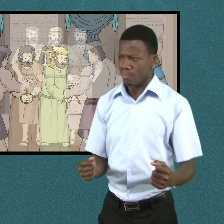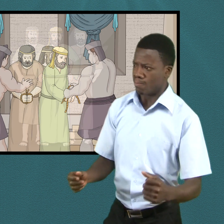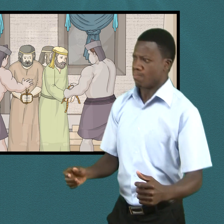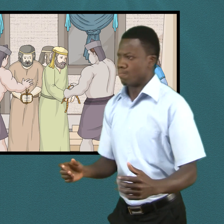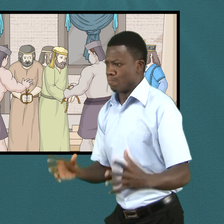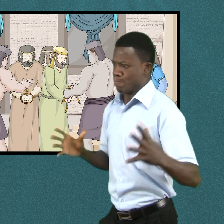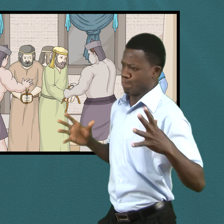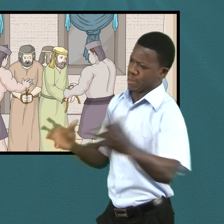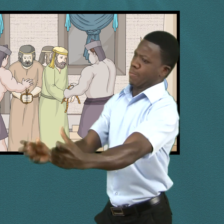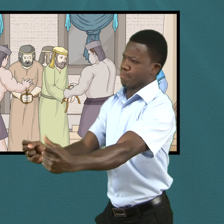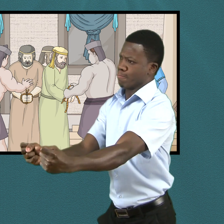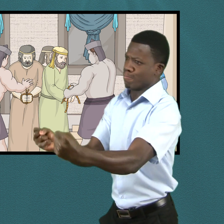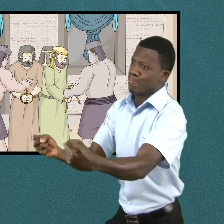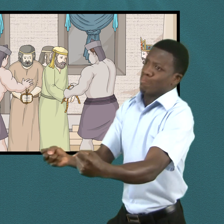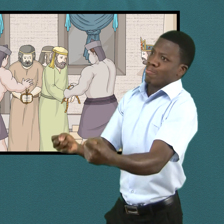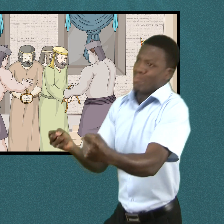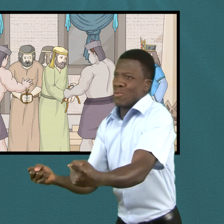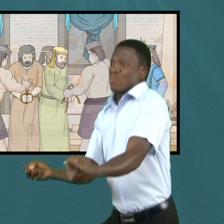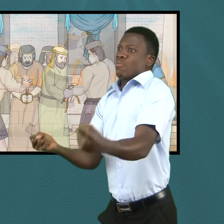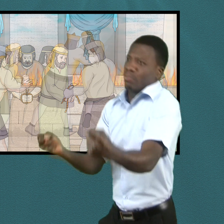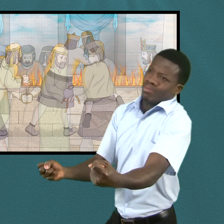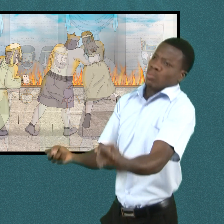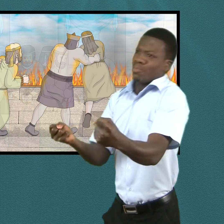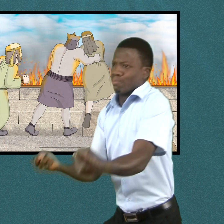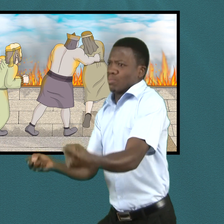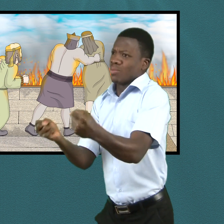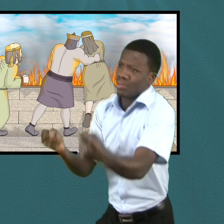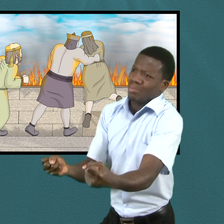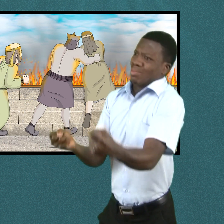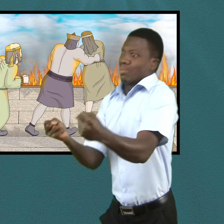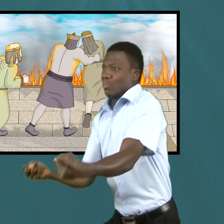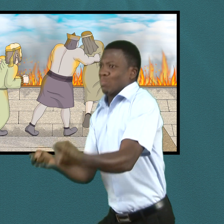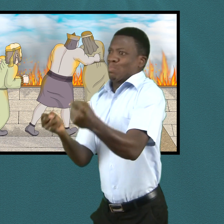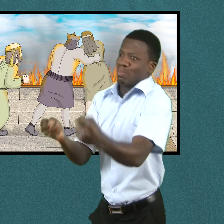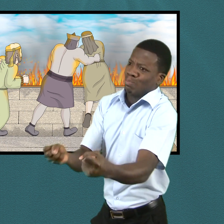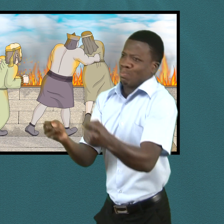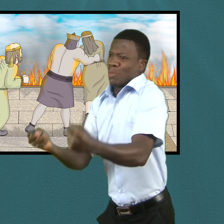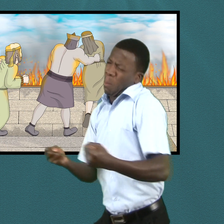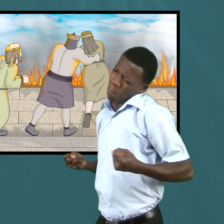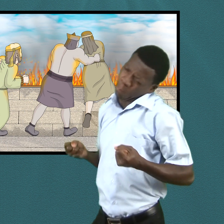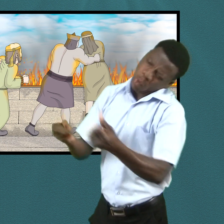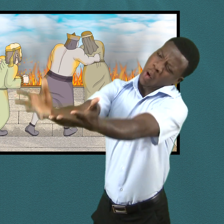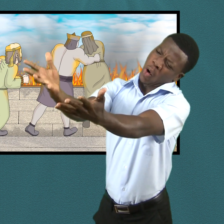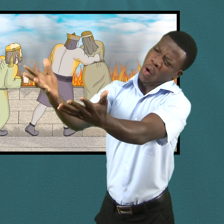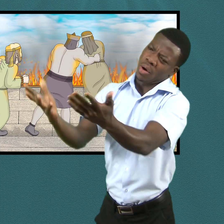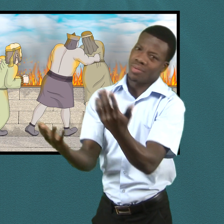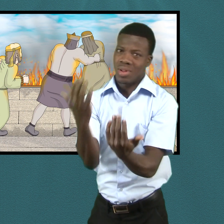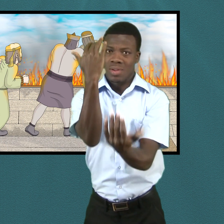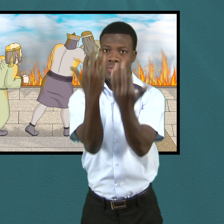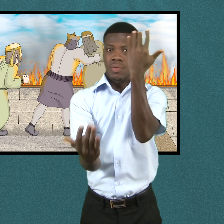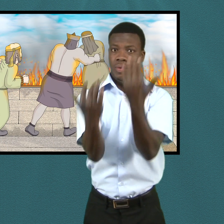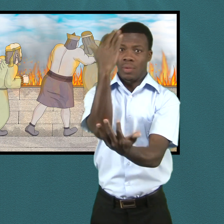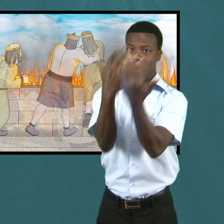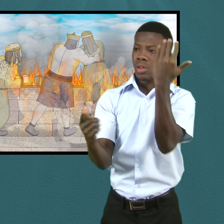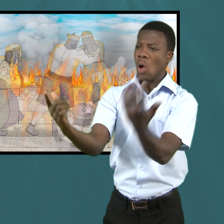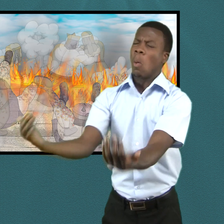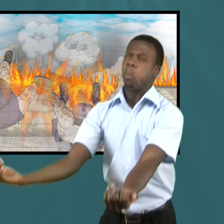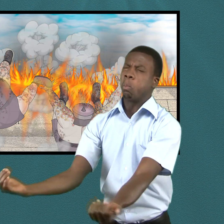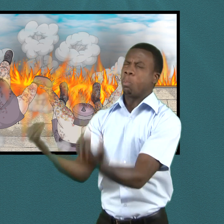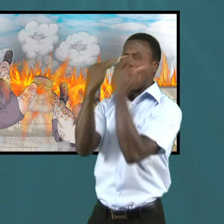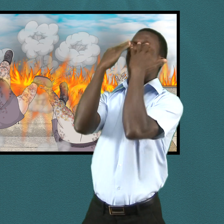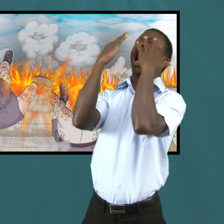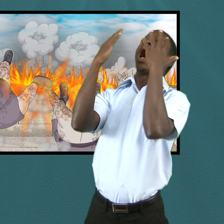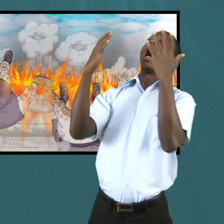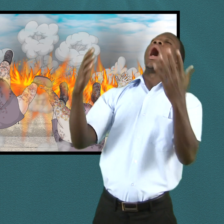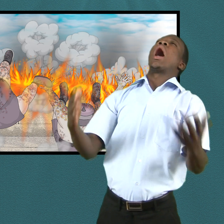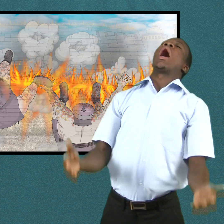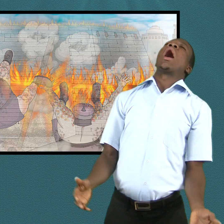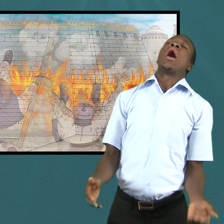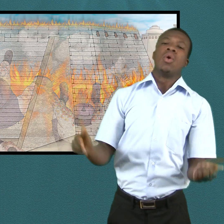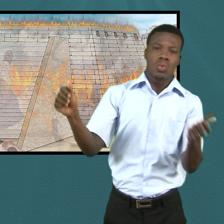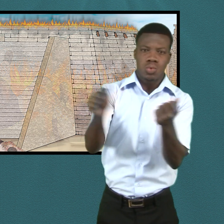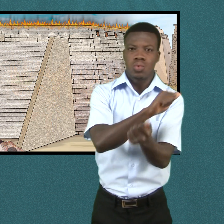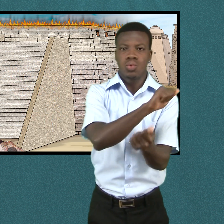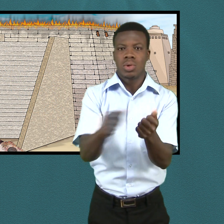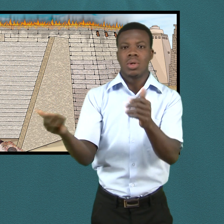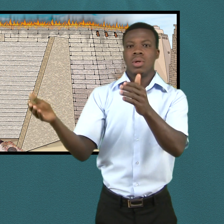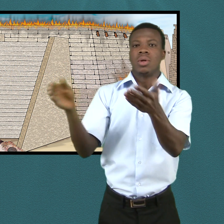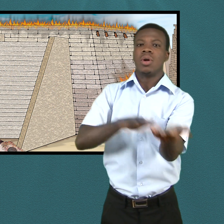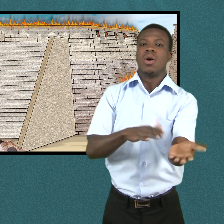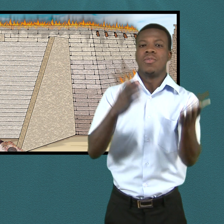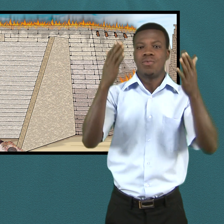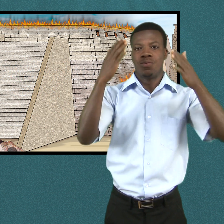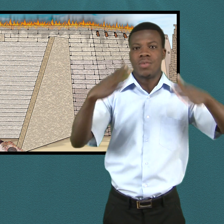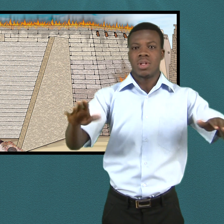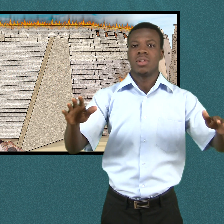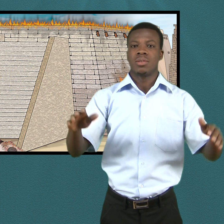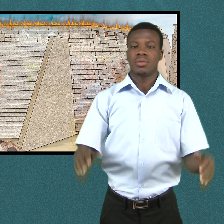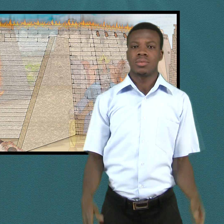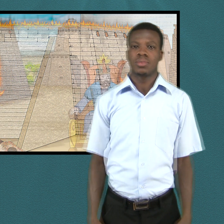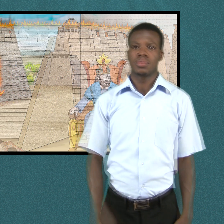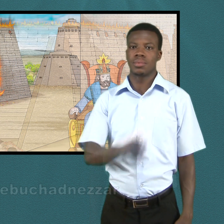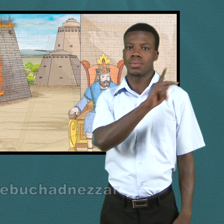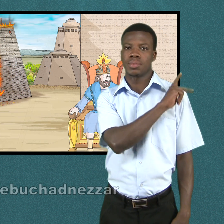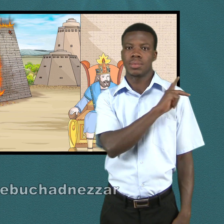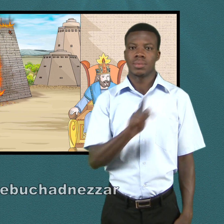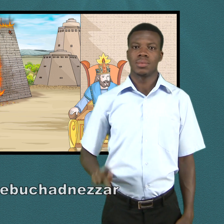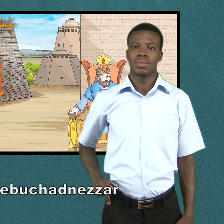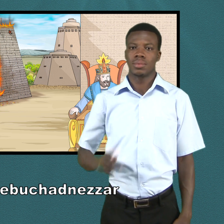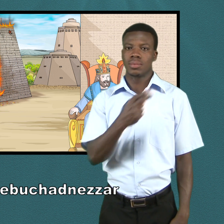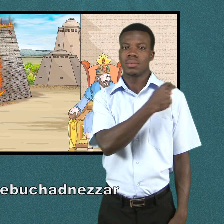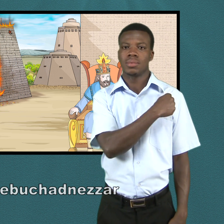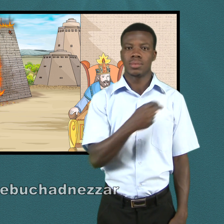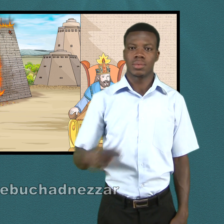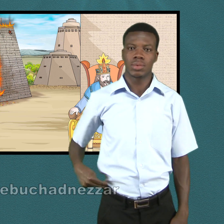And these three men, Shadrach, Meshach, and Abednego, firmly bound, fell into the blazing fiery furnace.